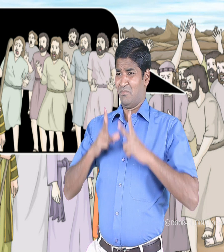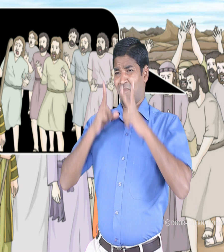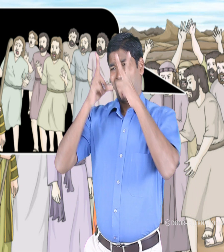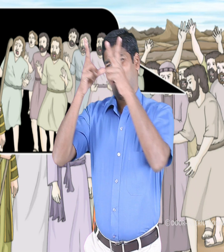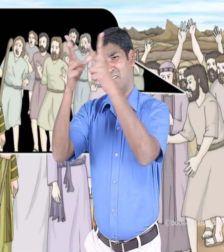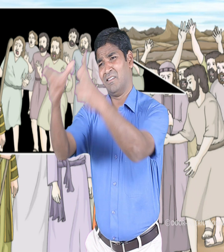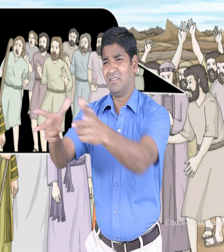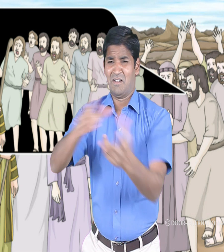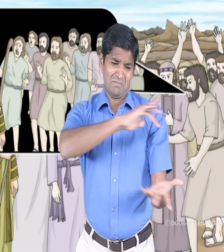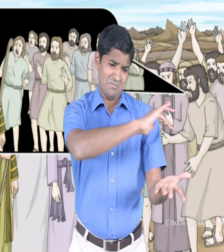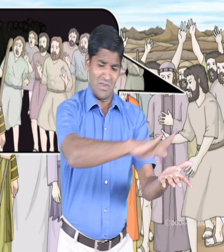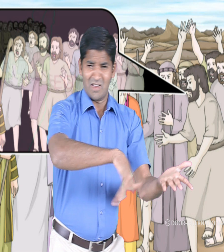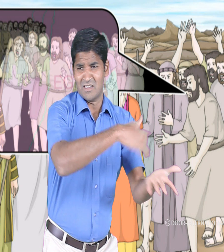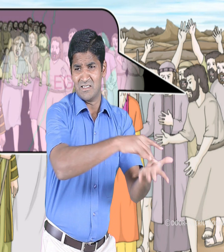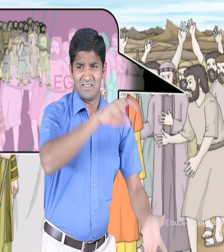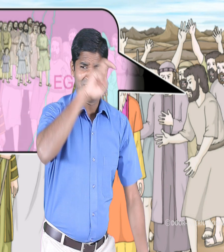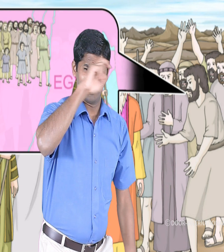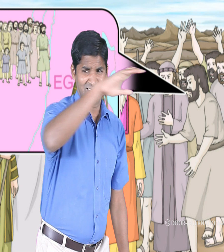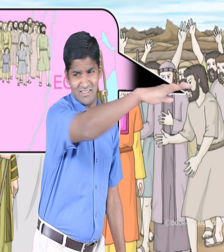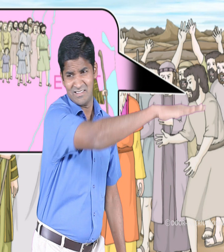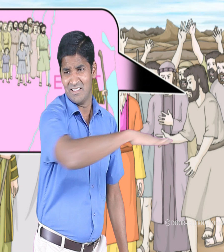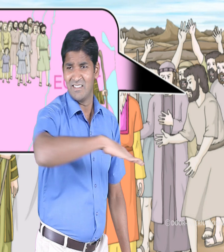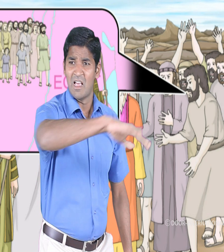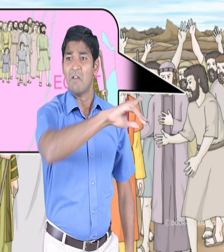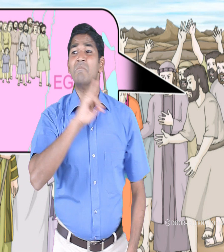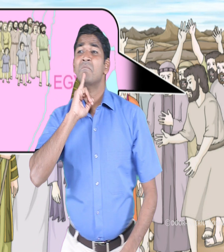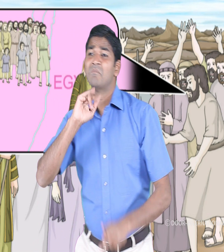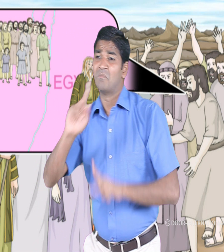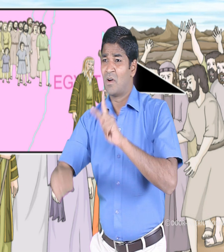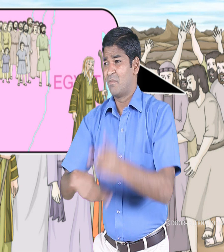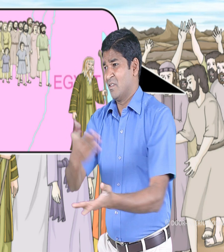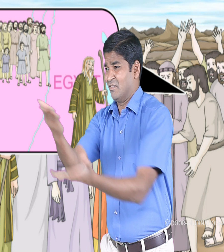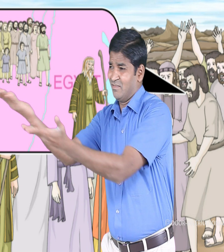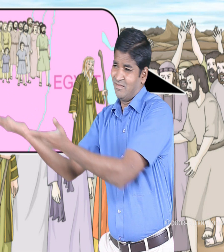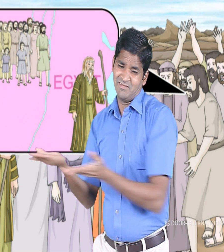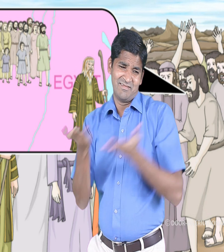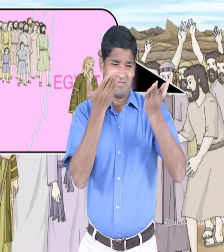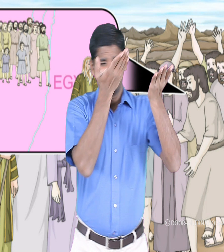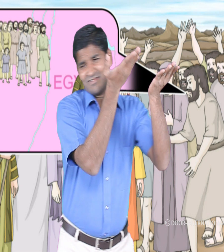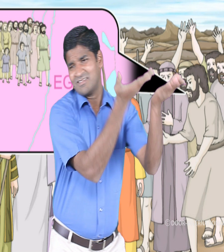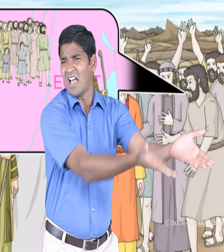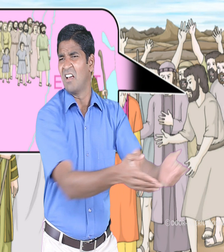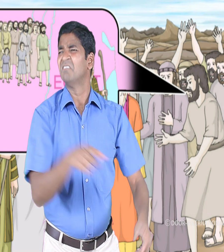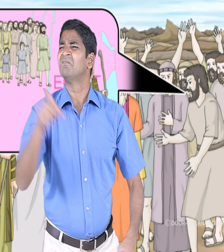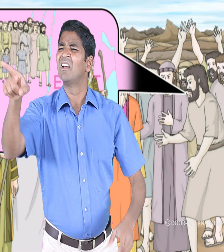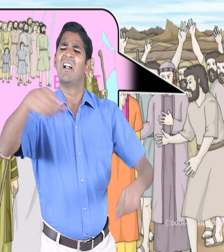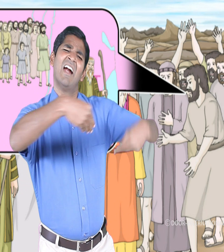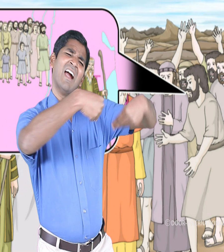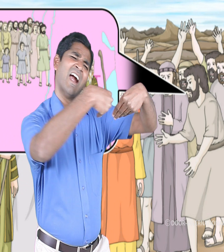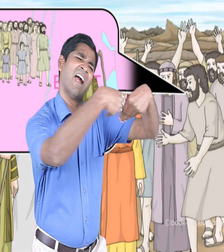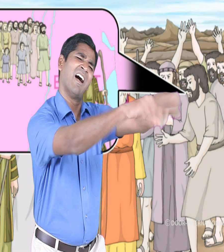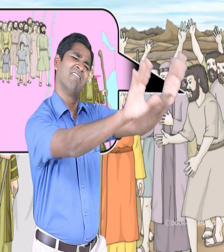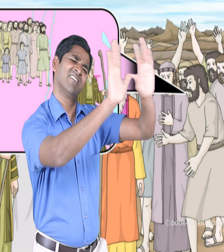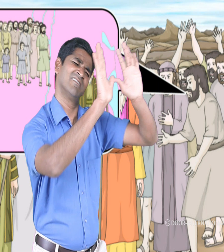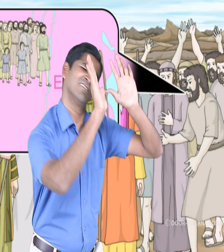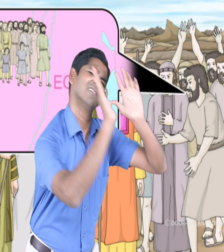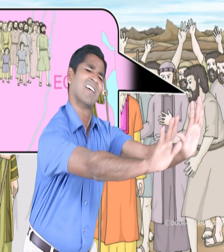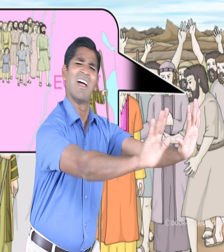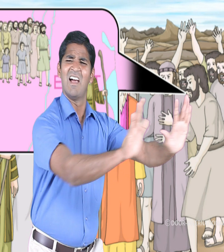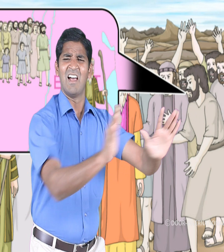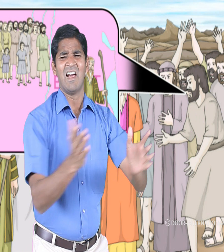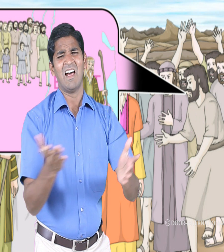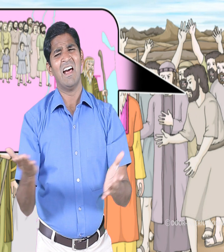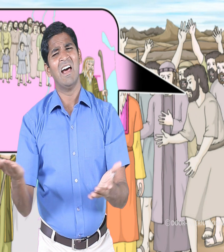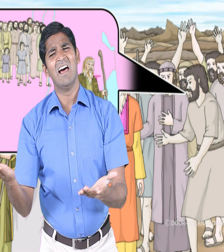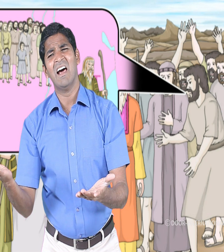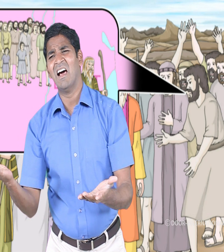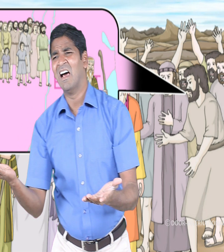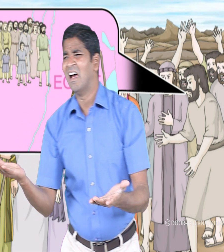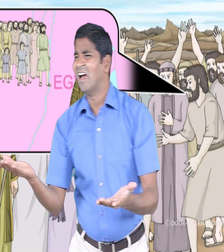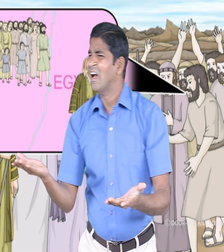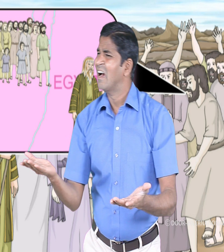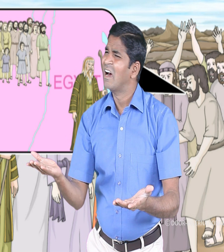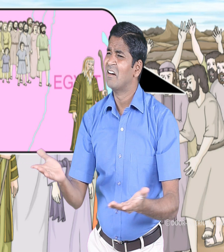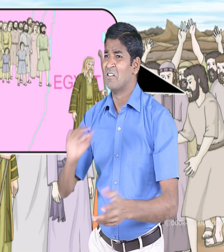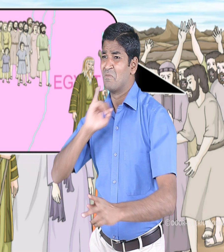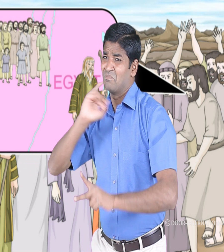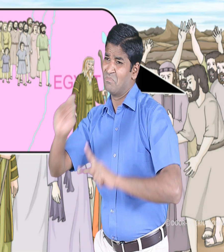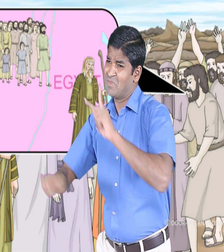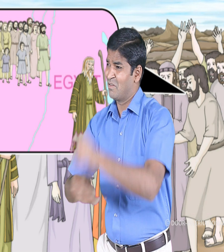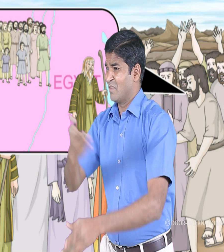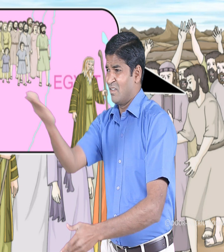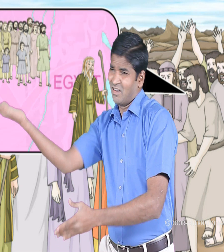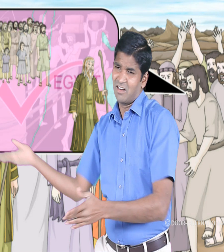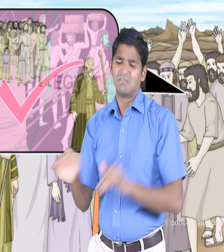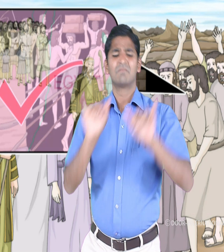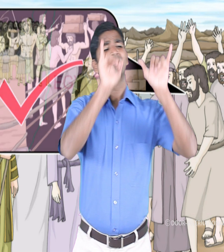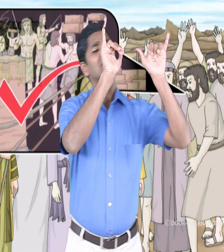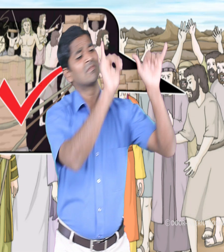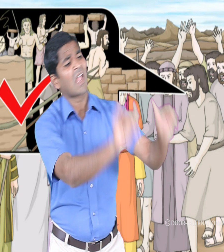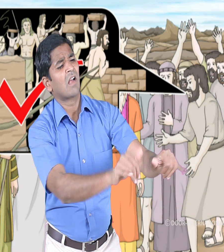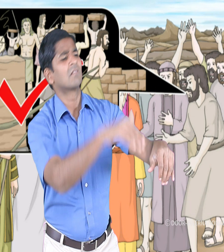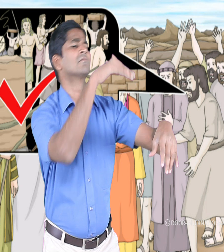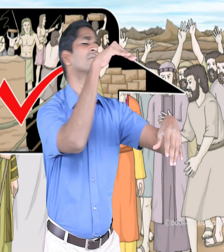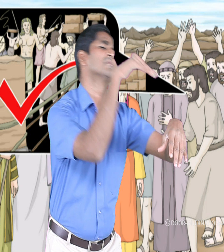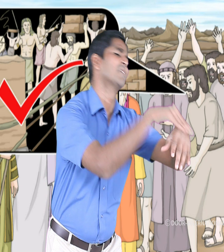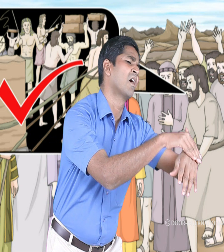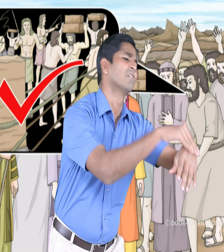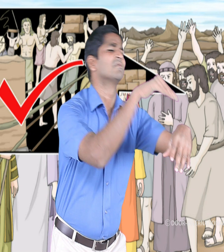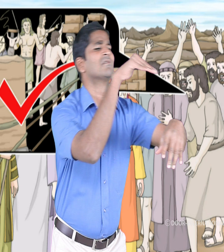Did we not say to you in Egypt, ‘Leave us alone so that we may serve the Egyptians’?